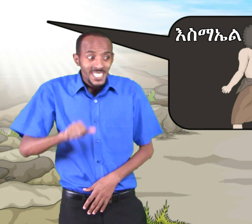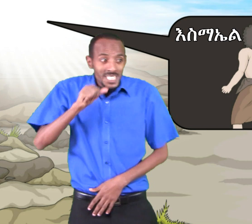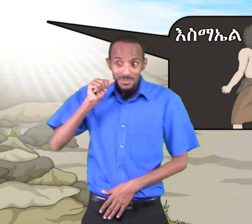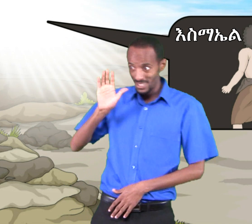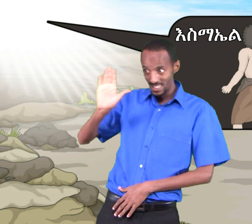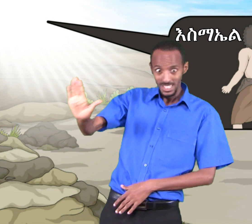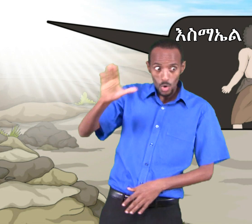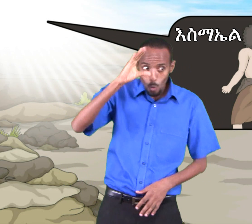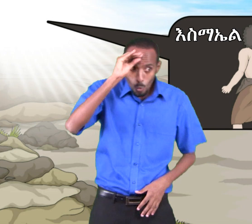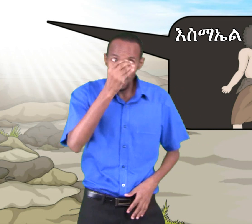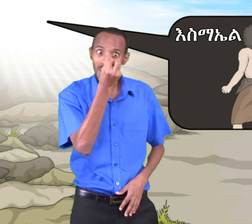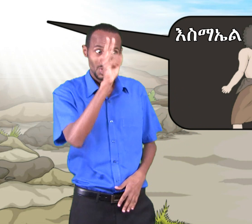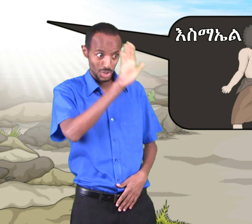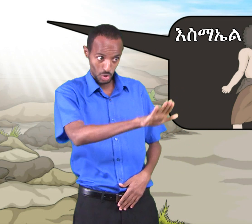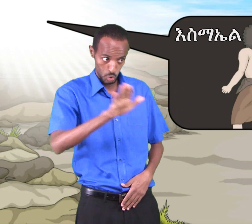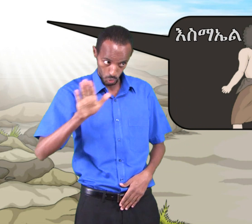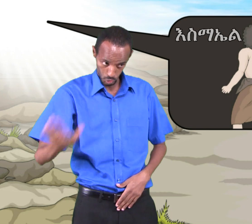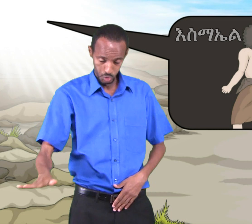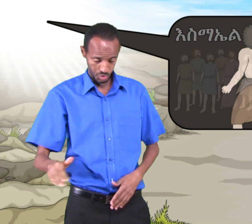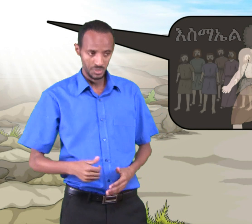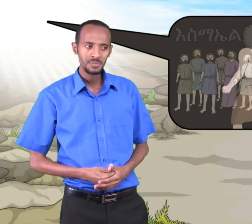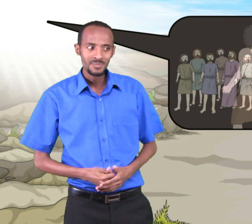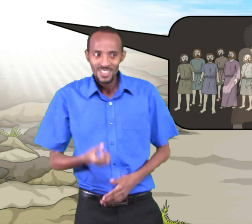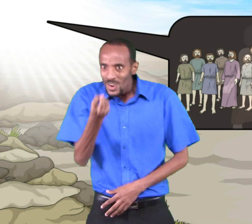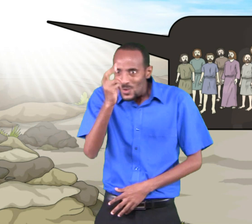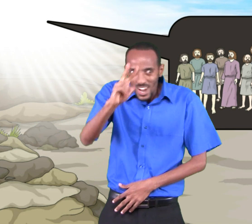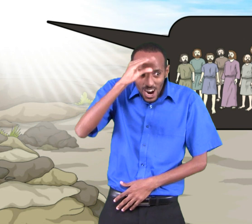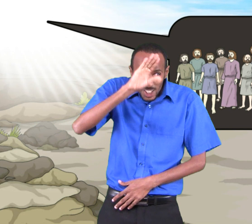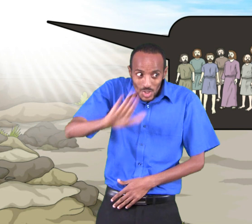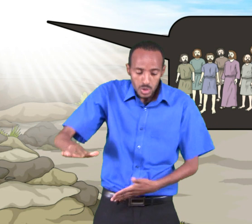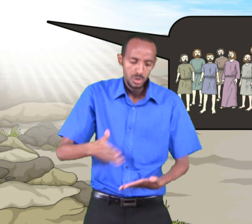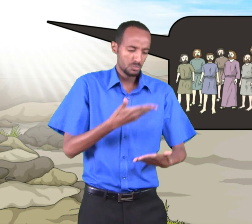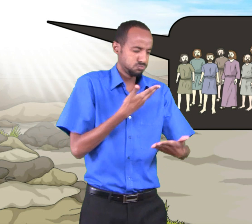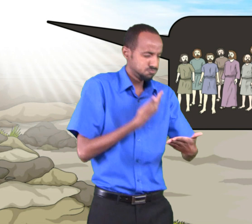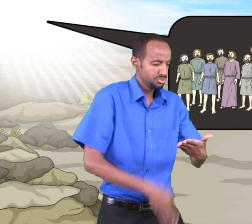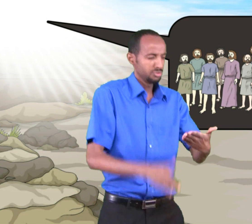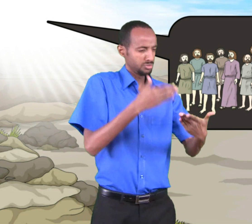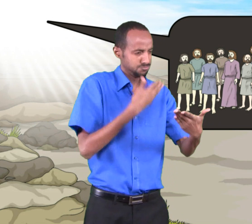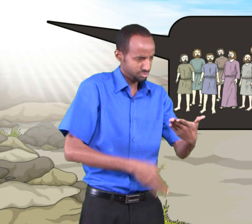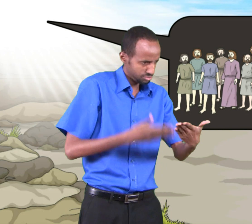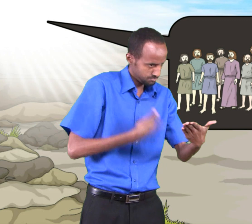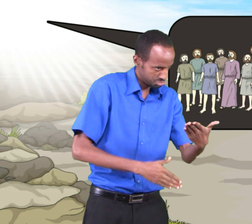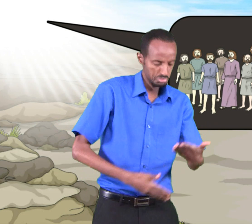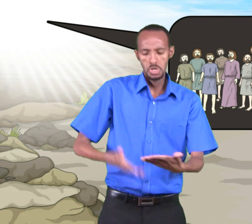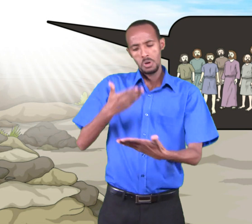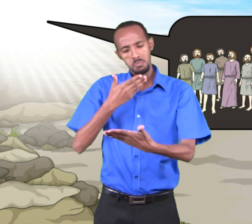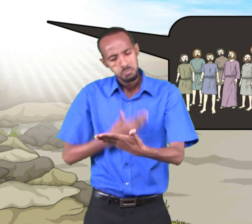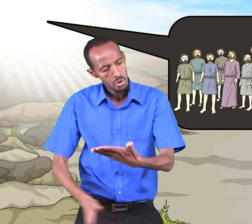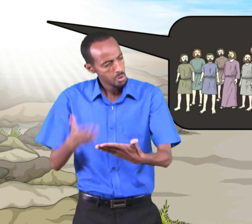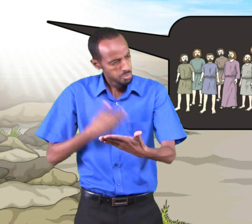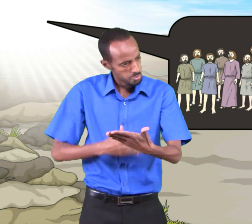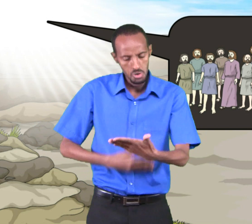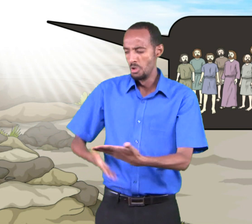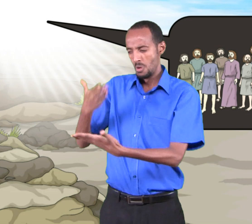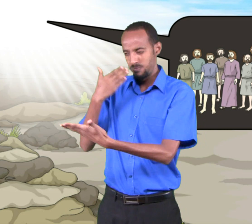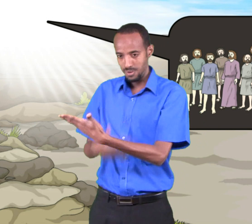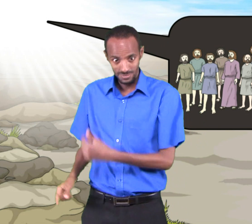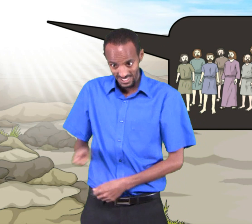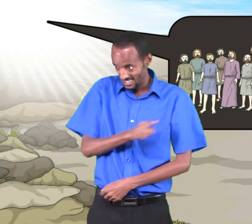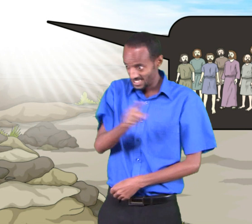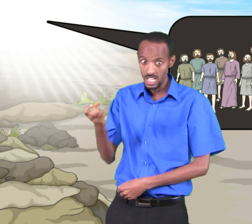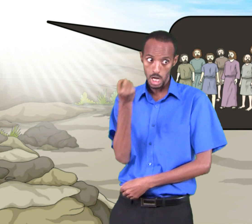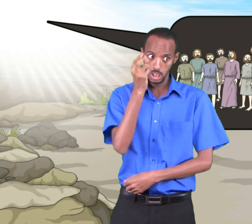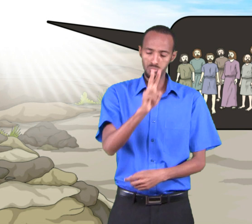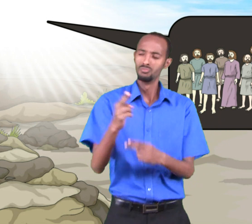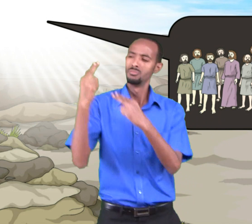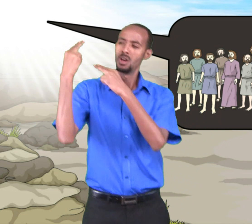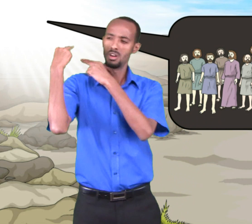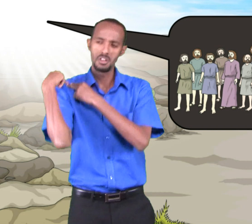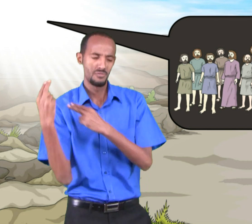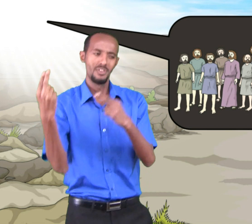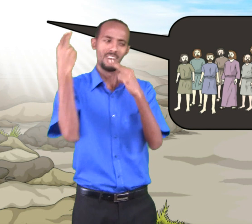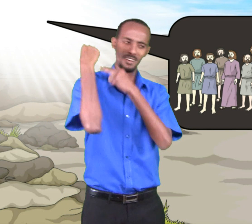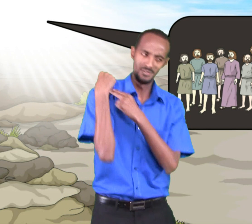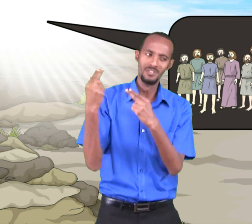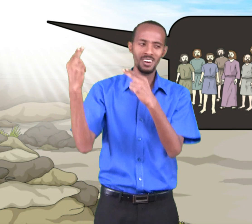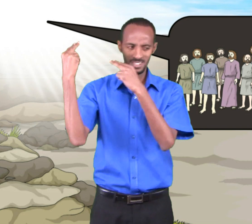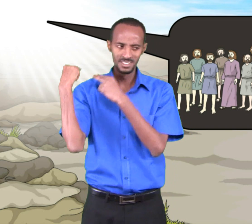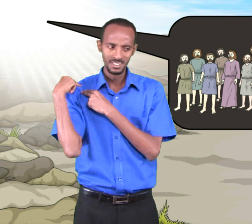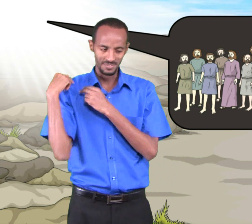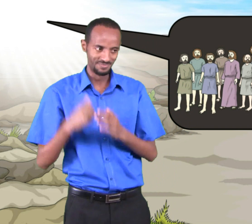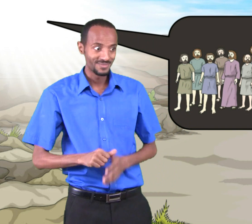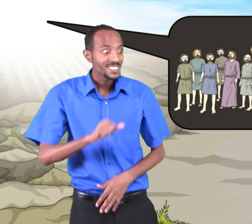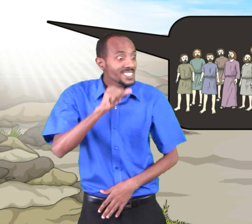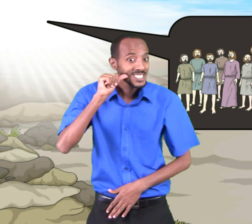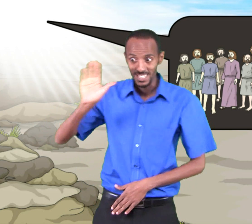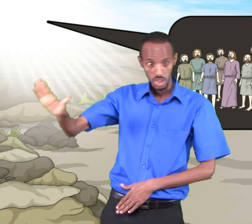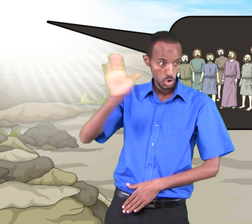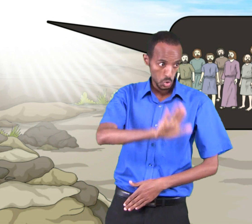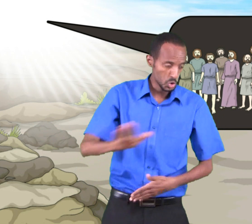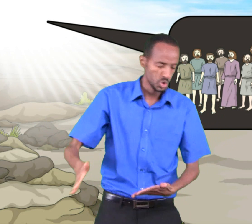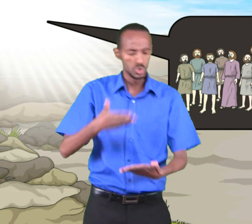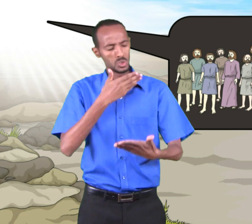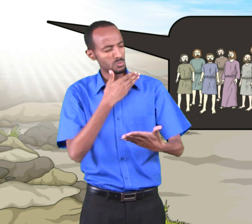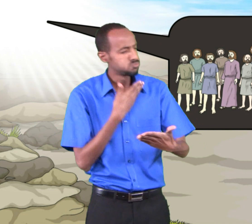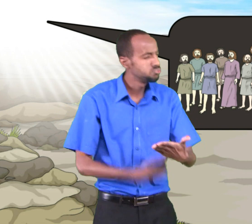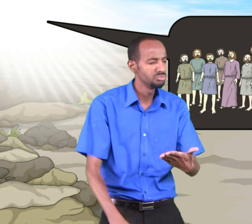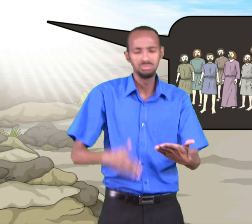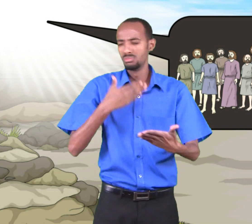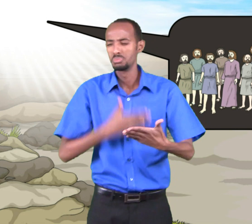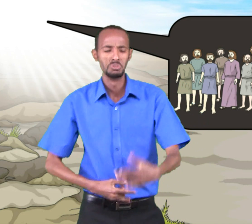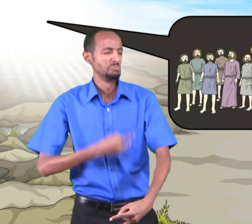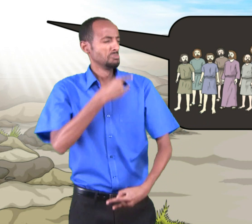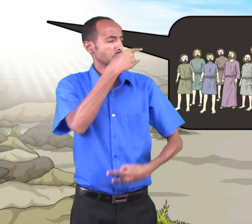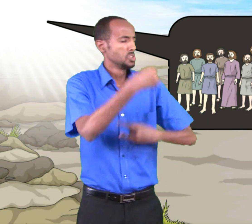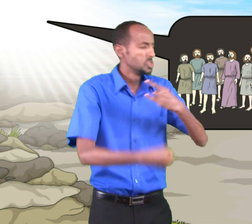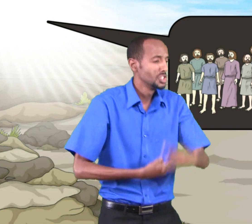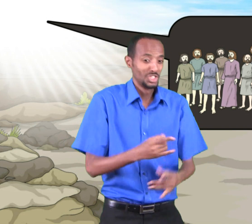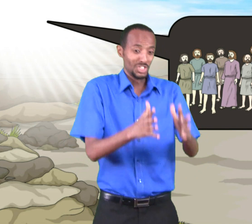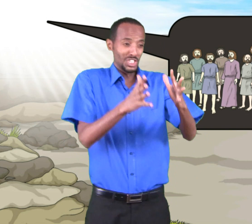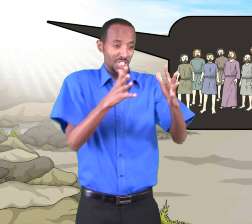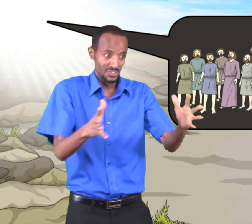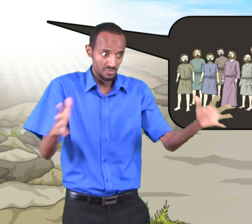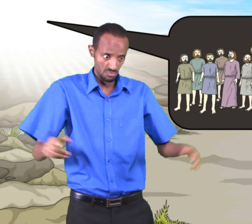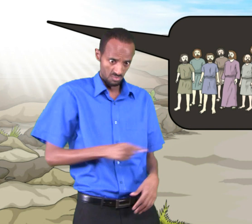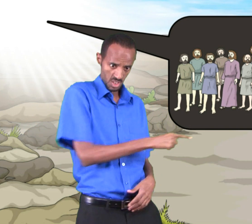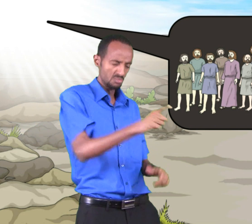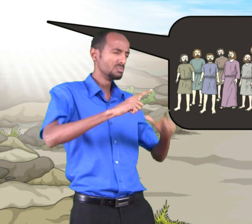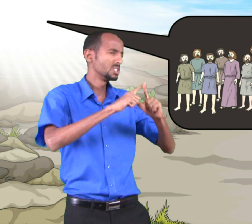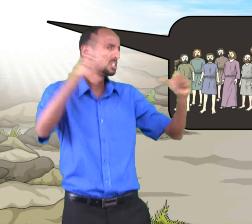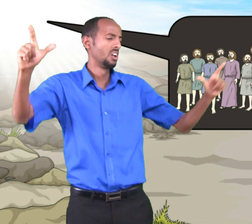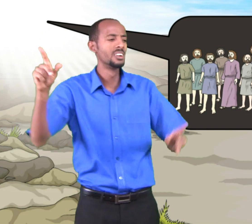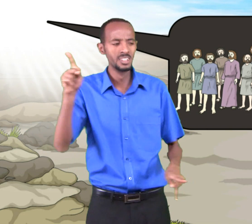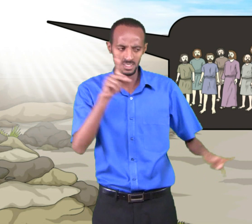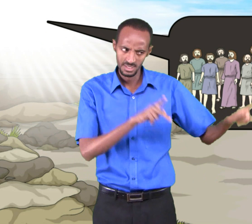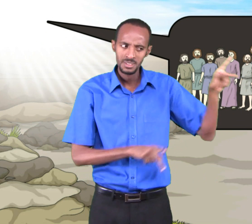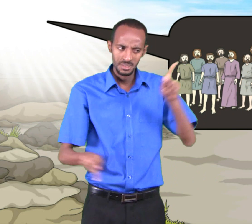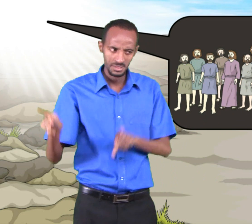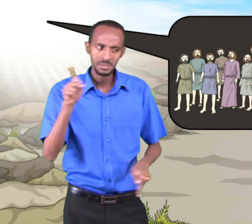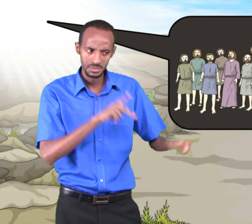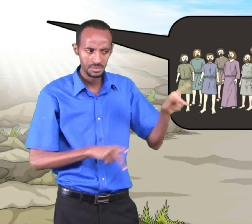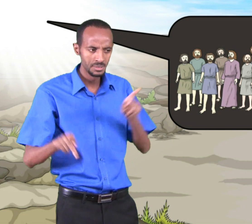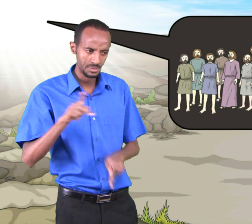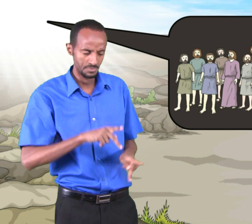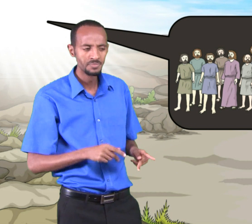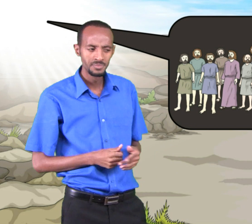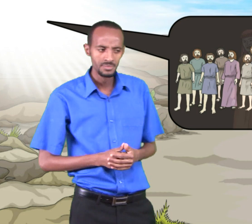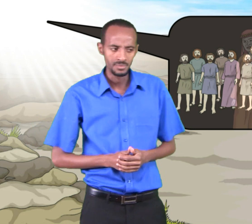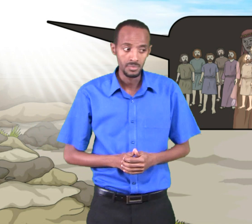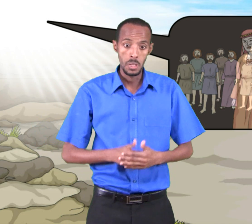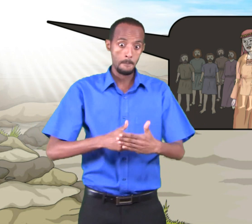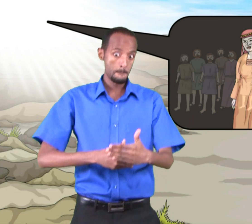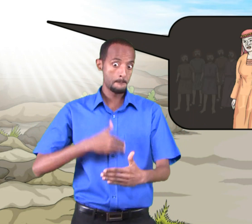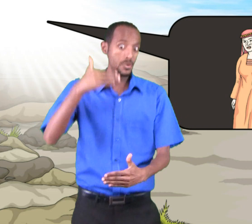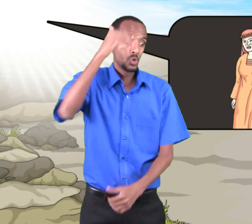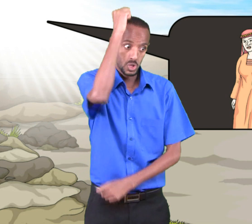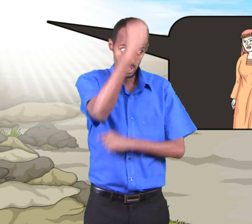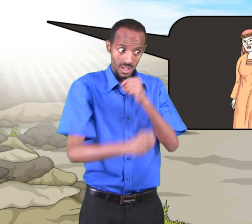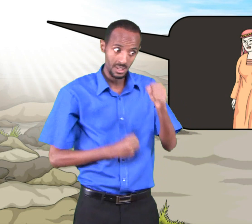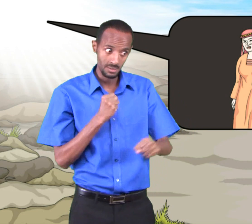He will become the father of twelve rulers, and I will make him into a great nation.